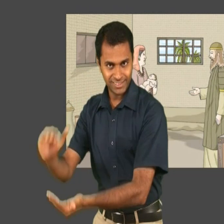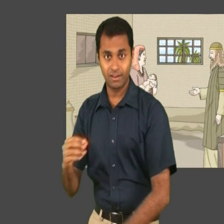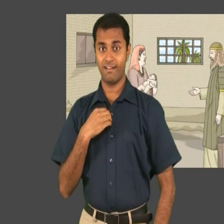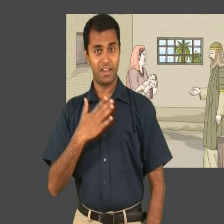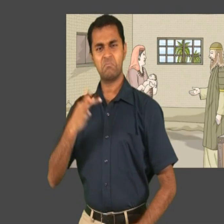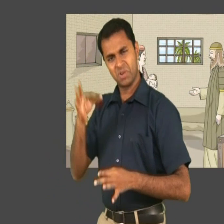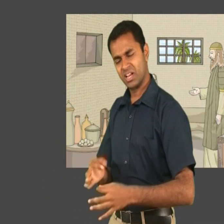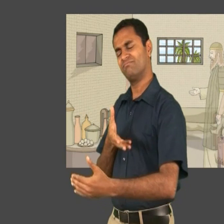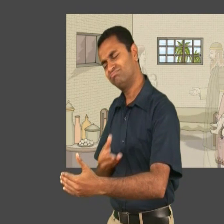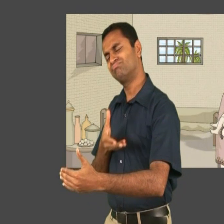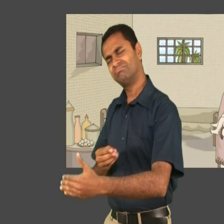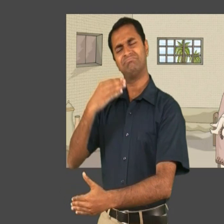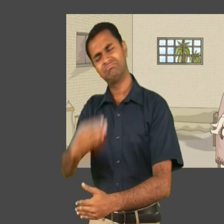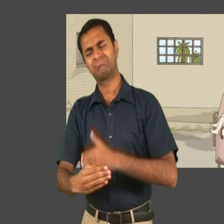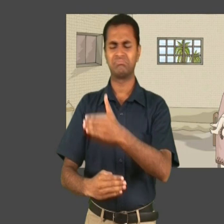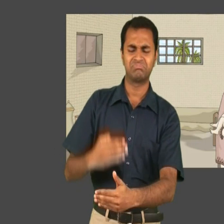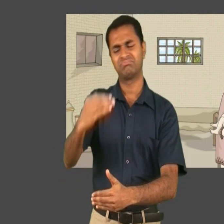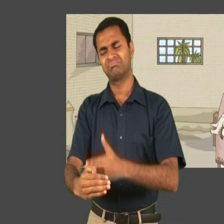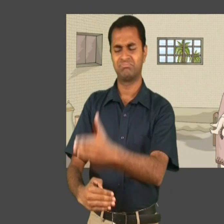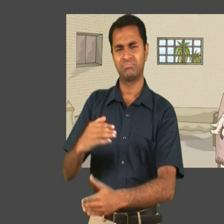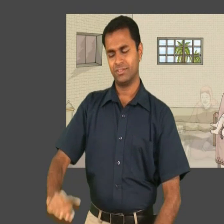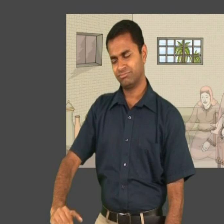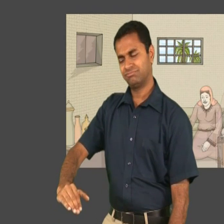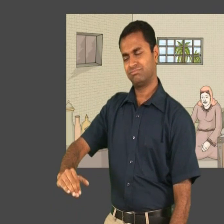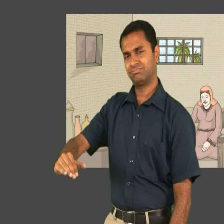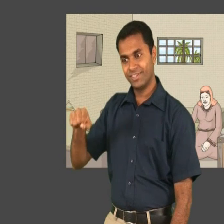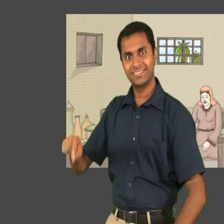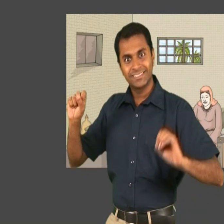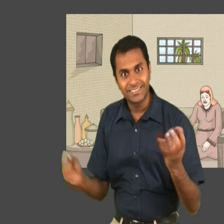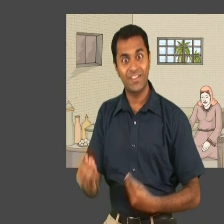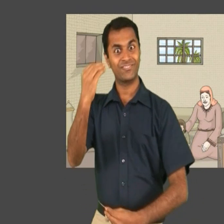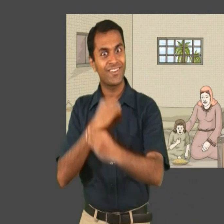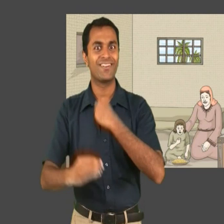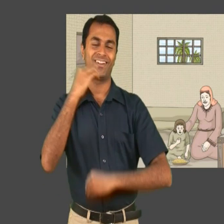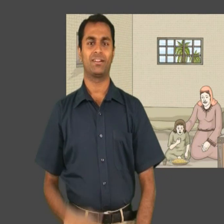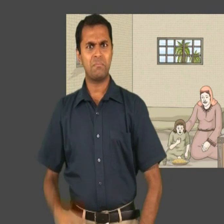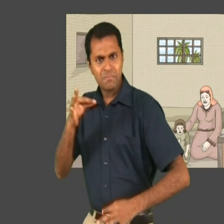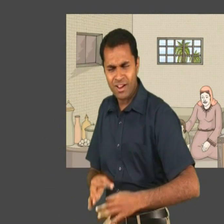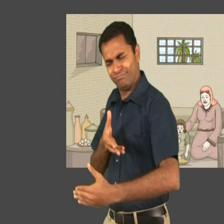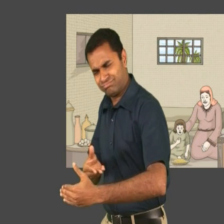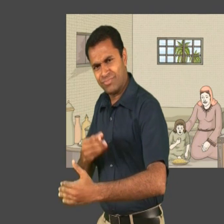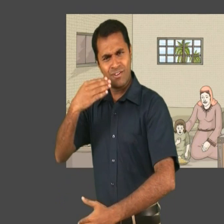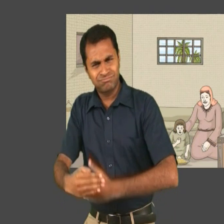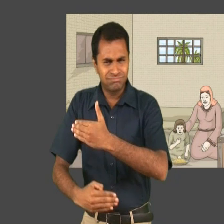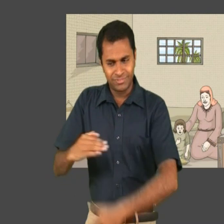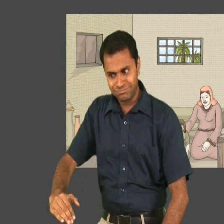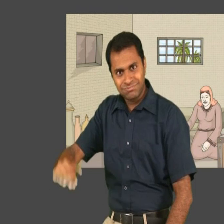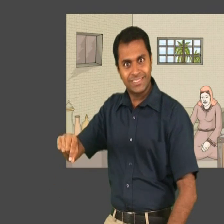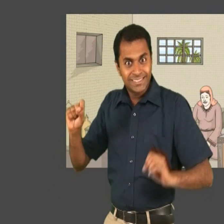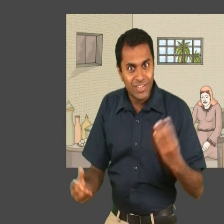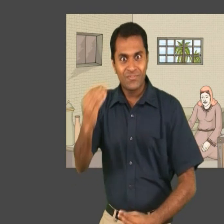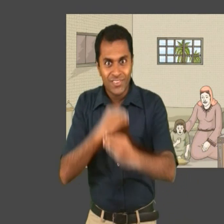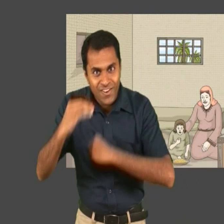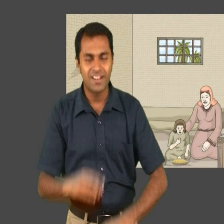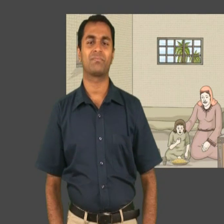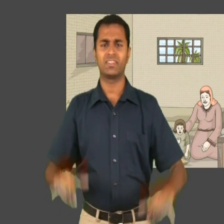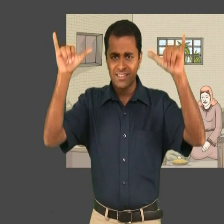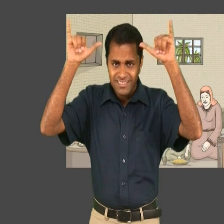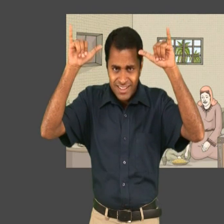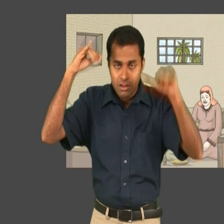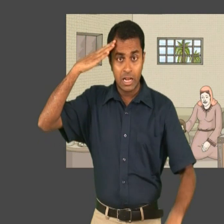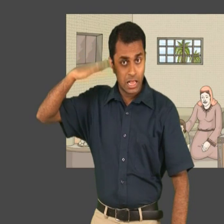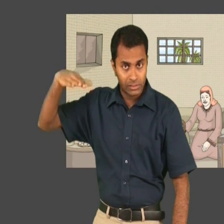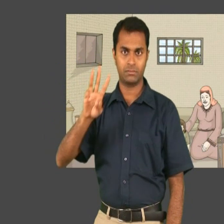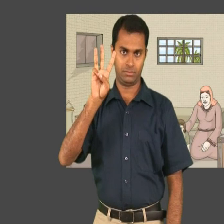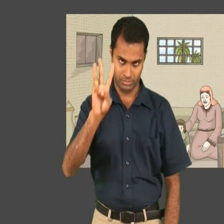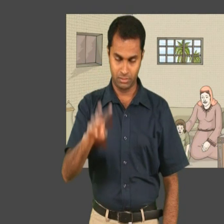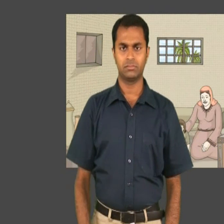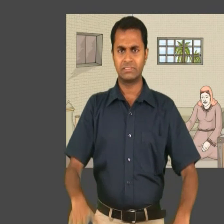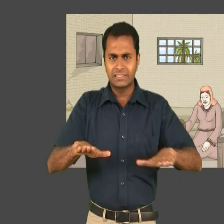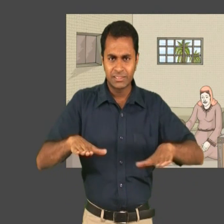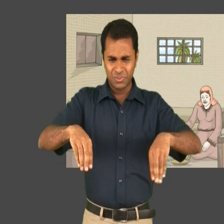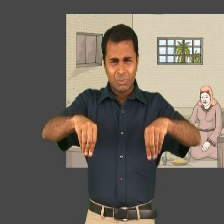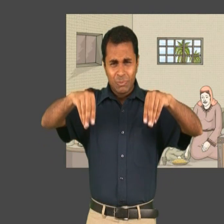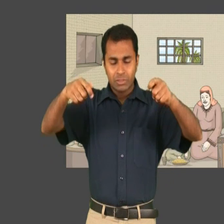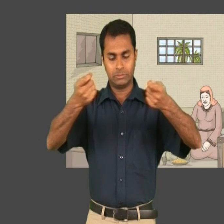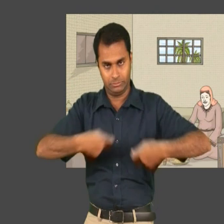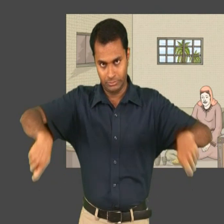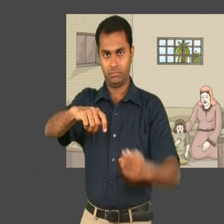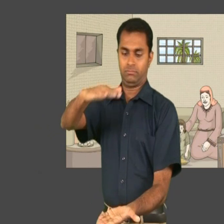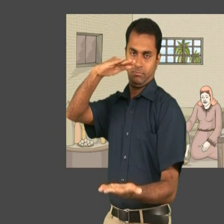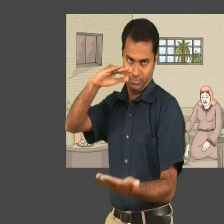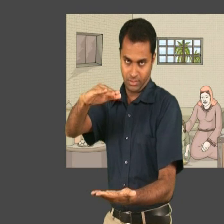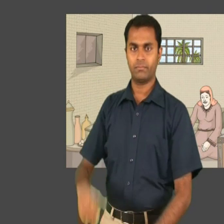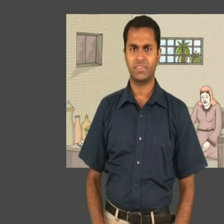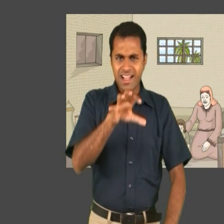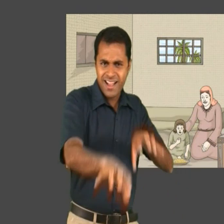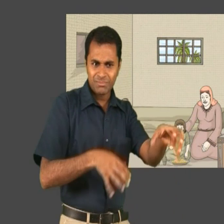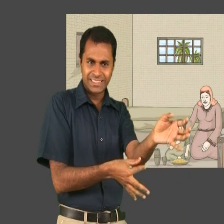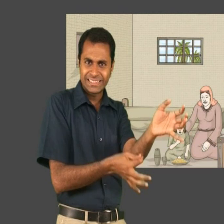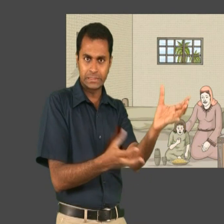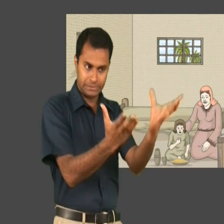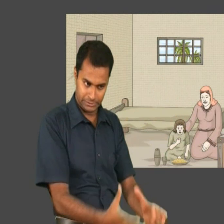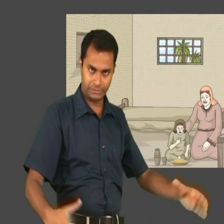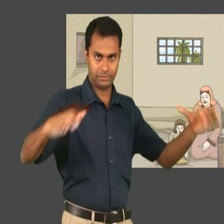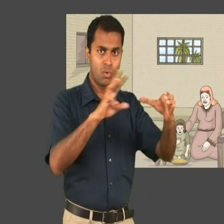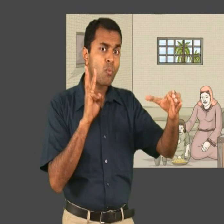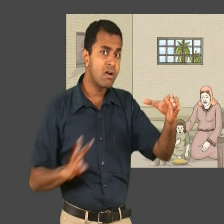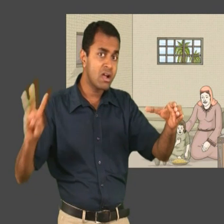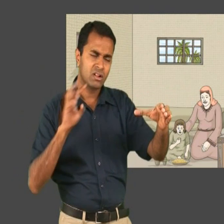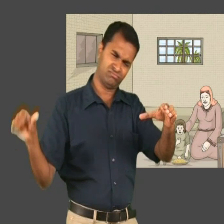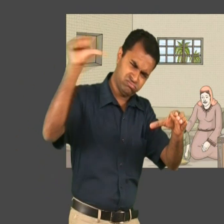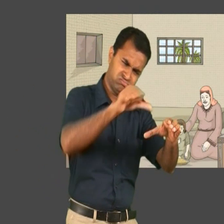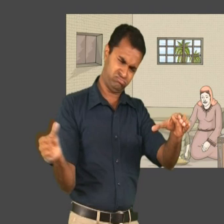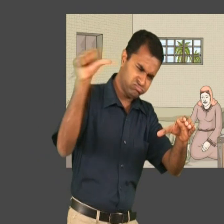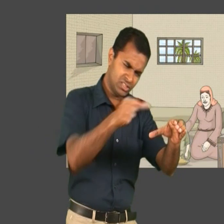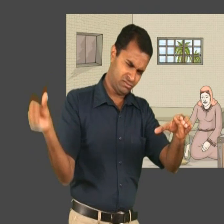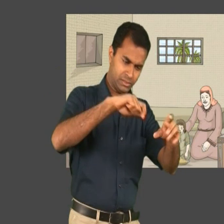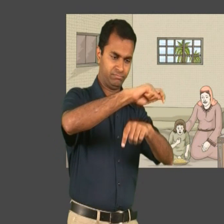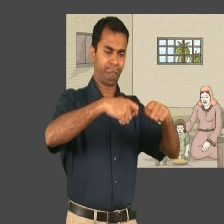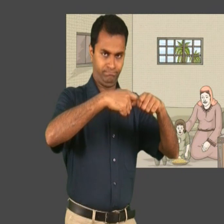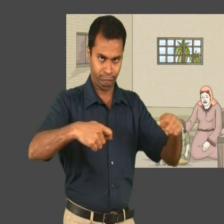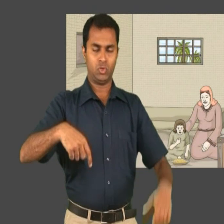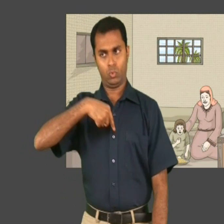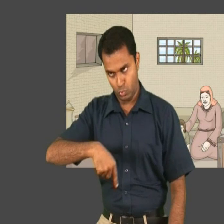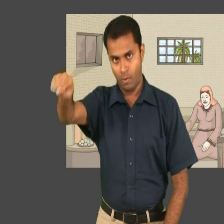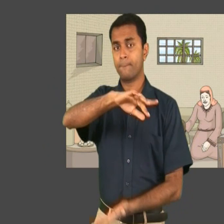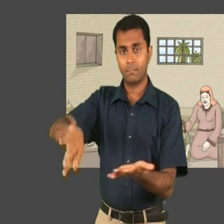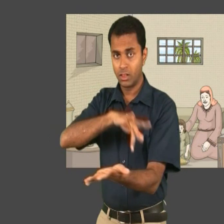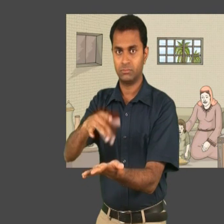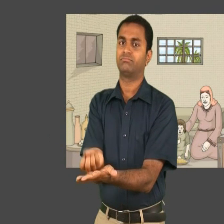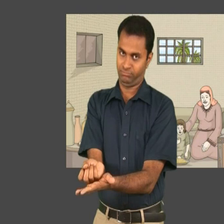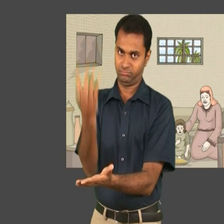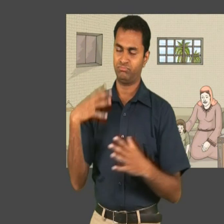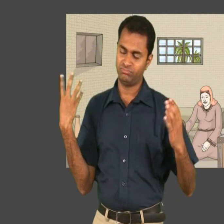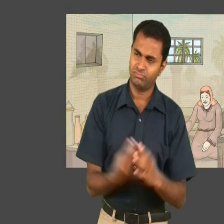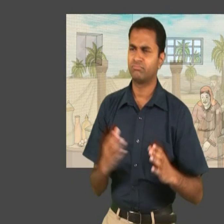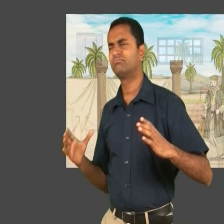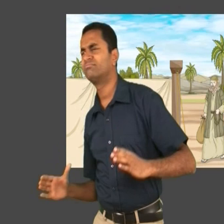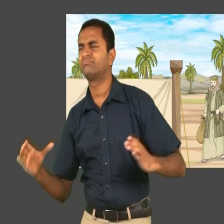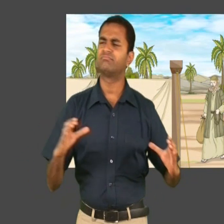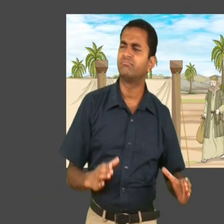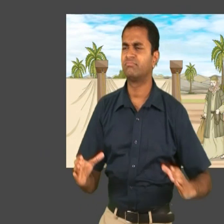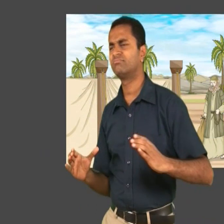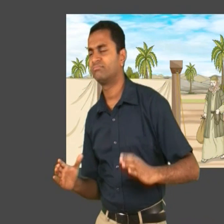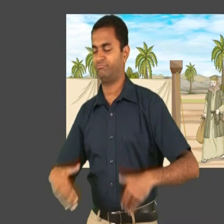So Hannah stayed and nursed her son until she had weaned him.